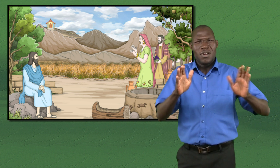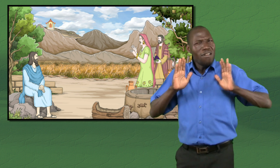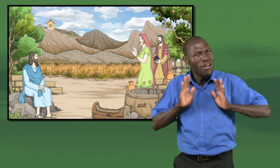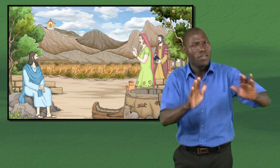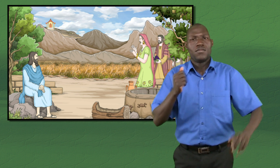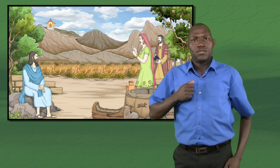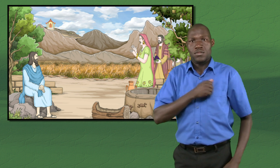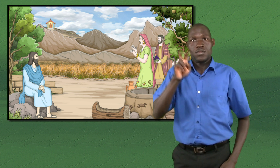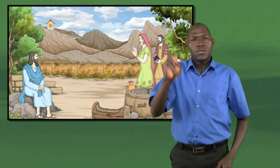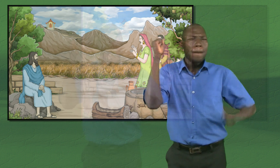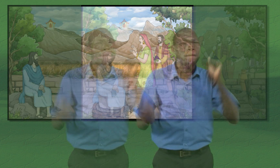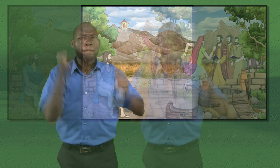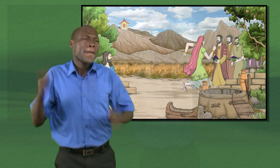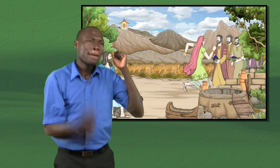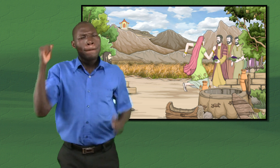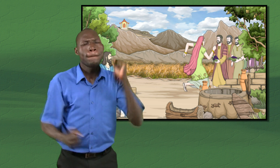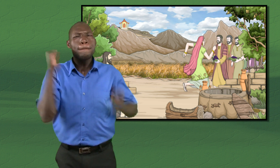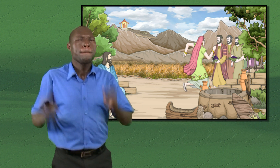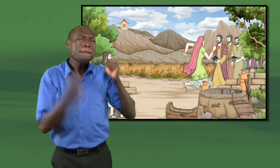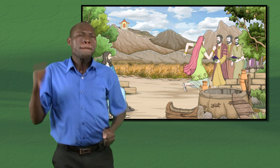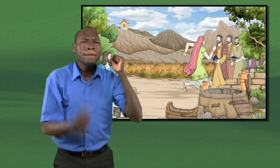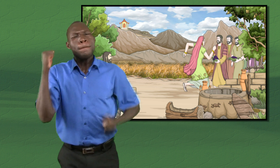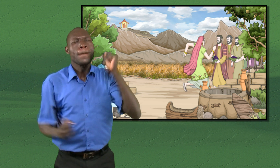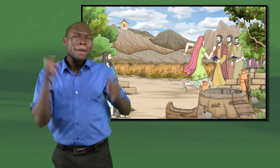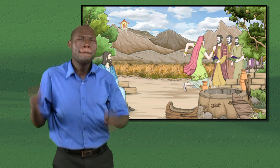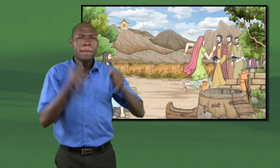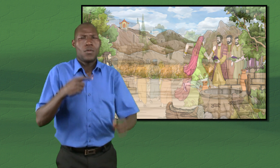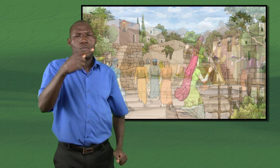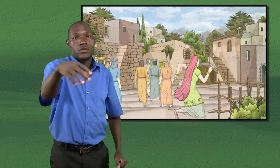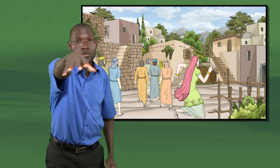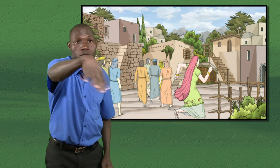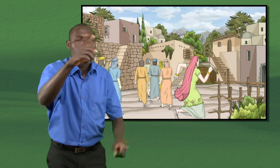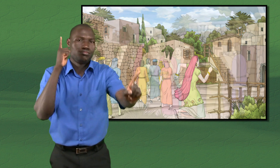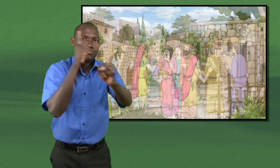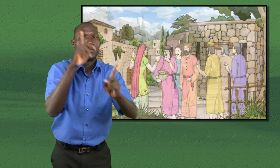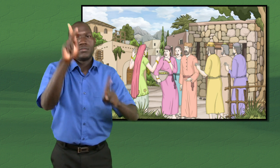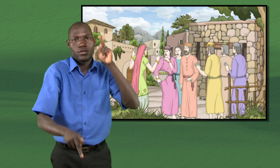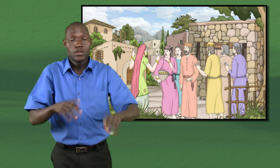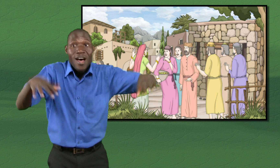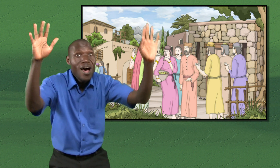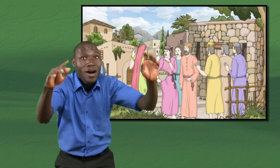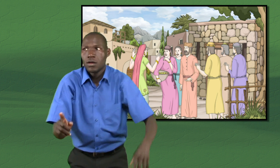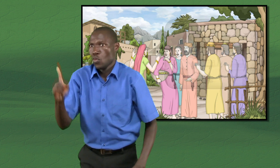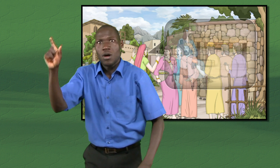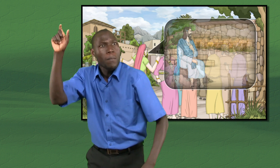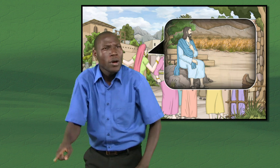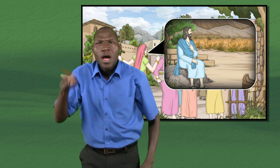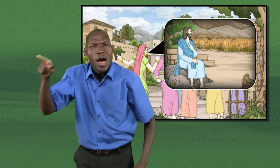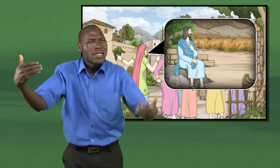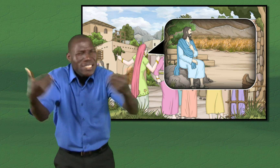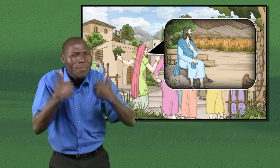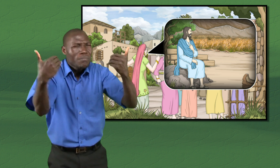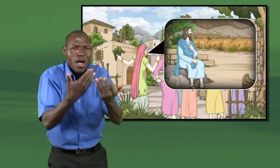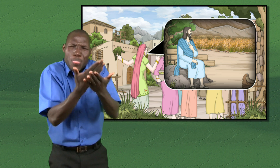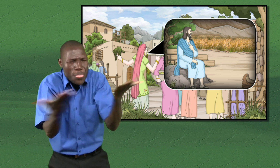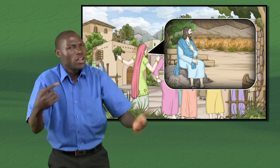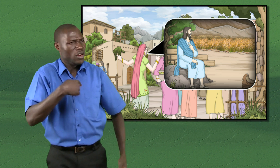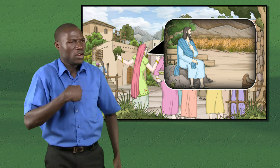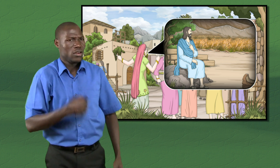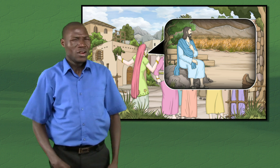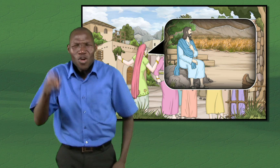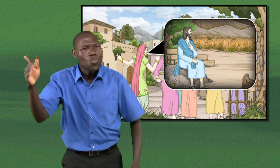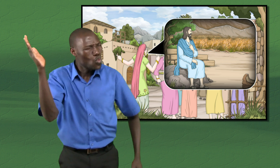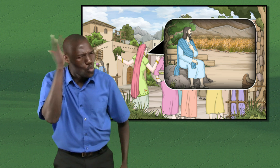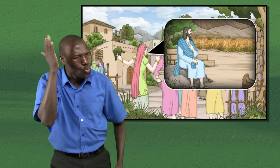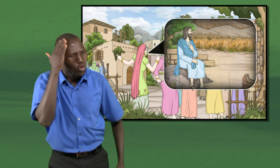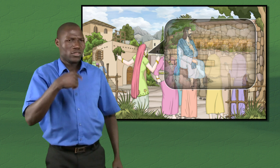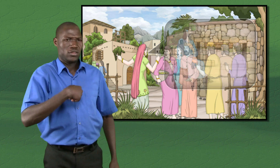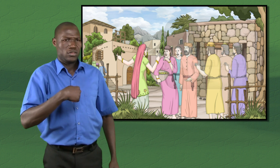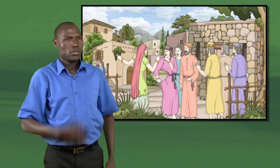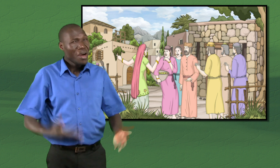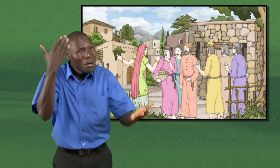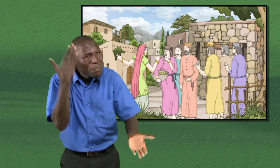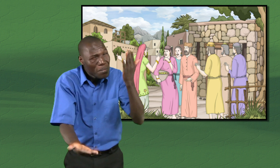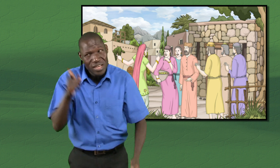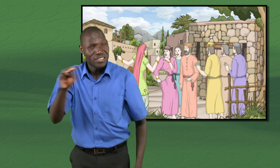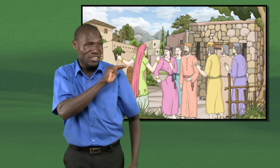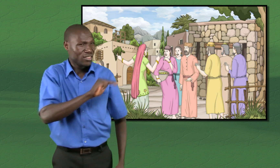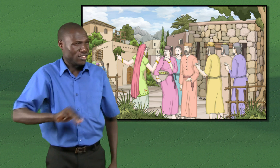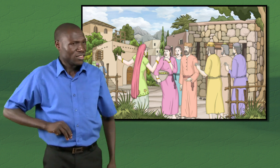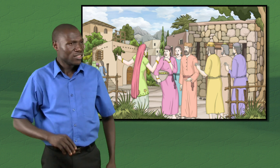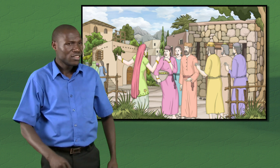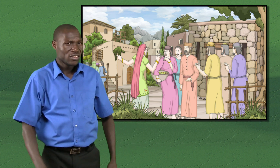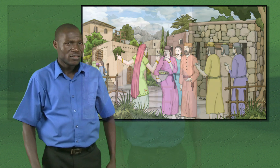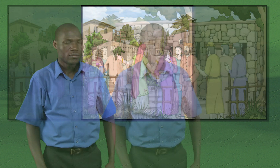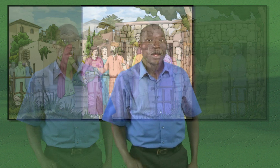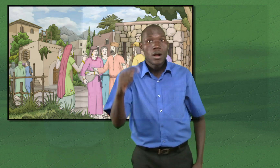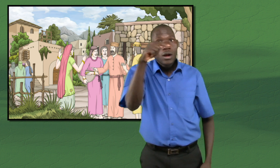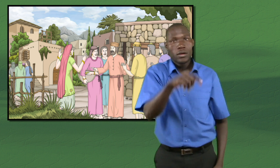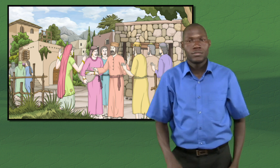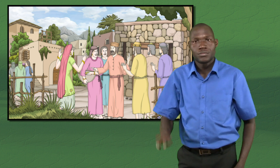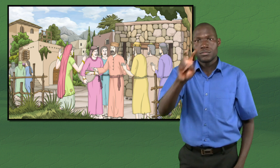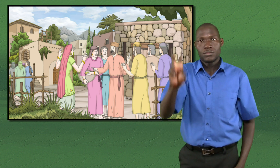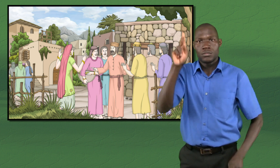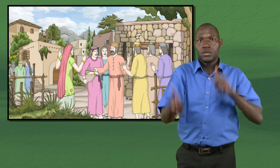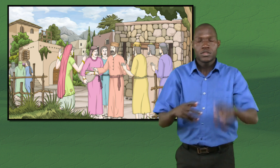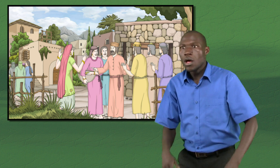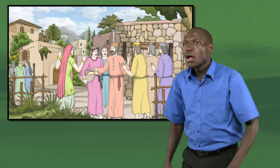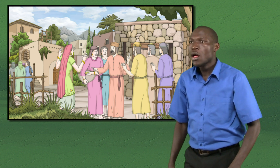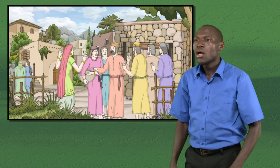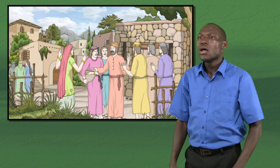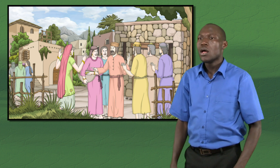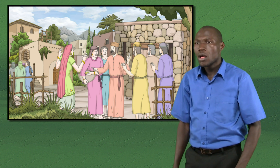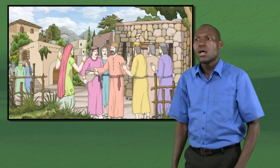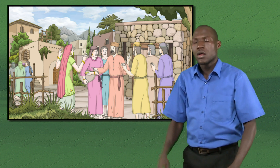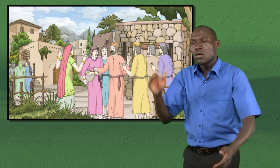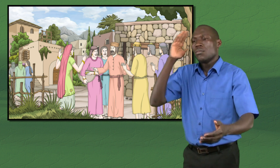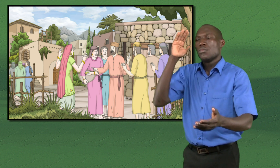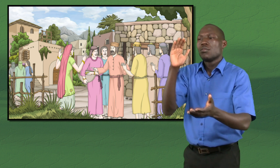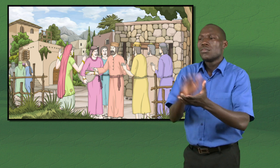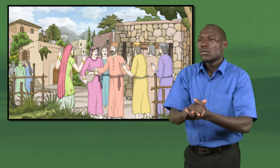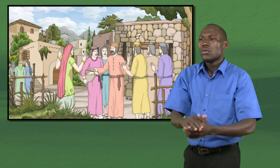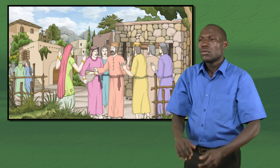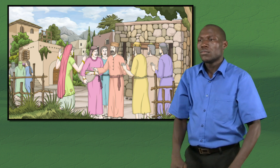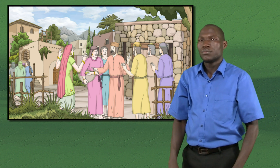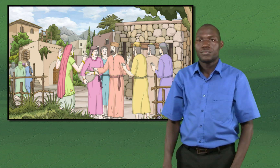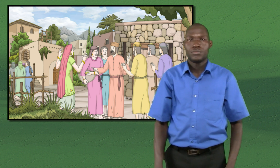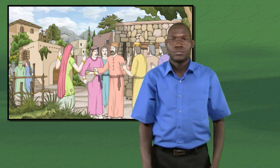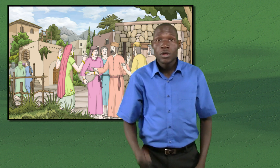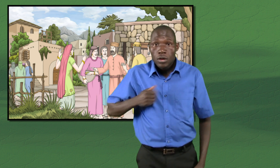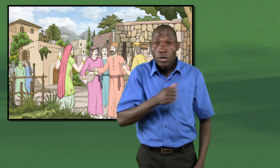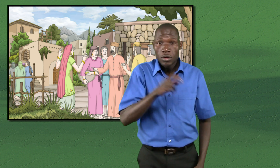Then the woman left her water jar, went back into the town, and said to the people, “Come, see a man who told me everything I ever did.